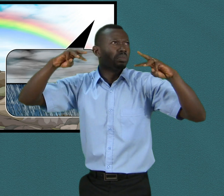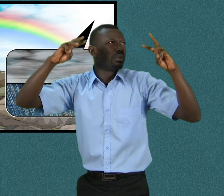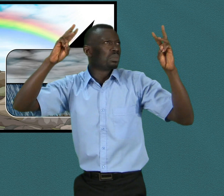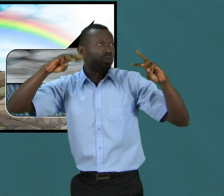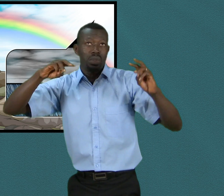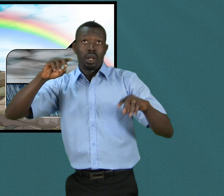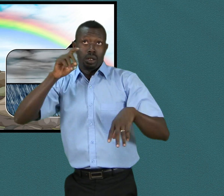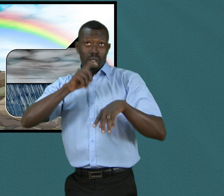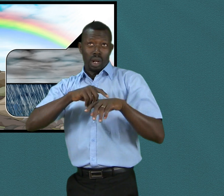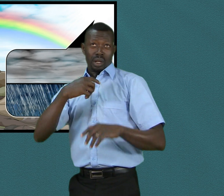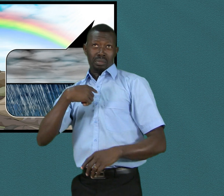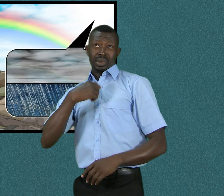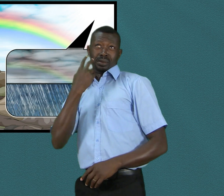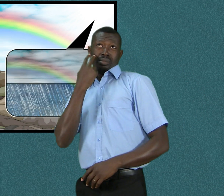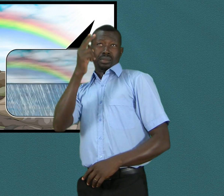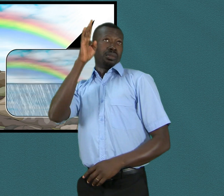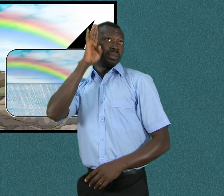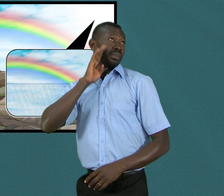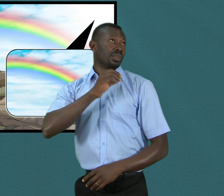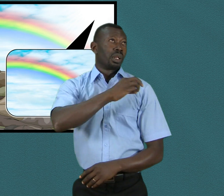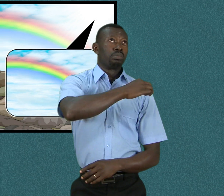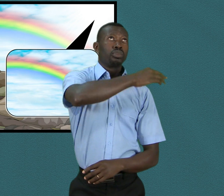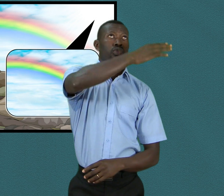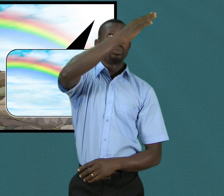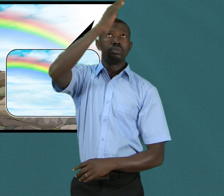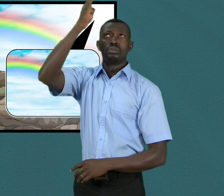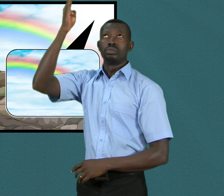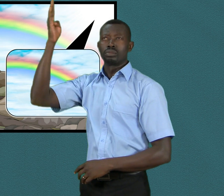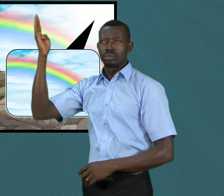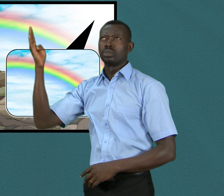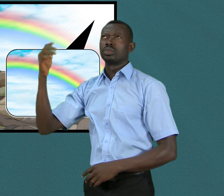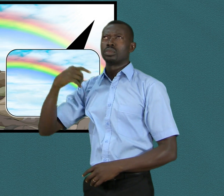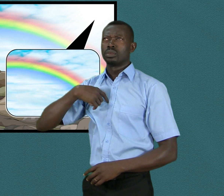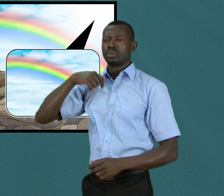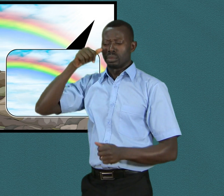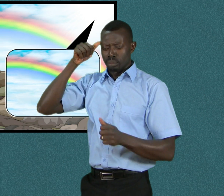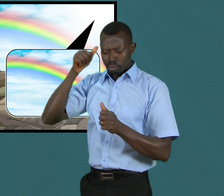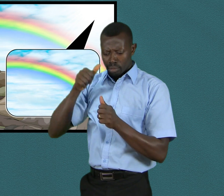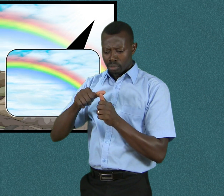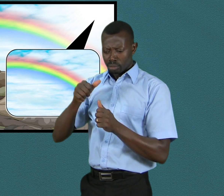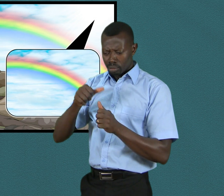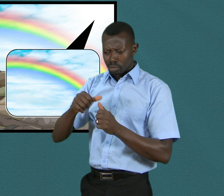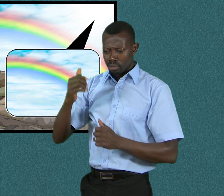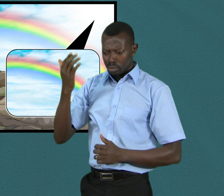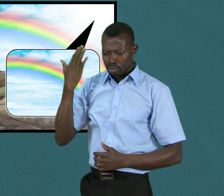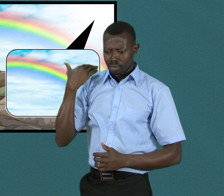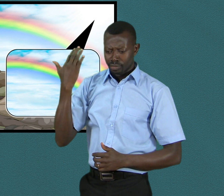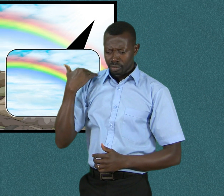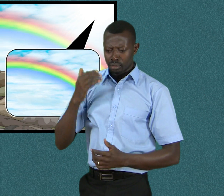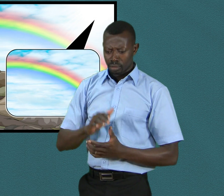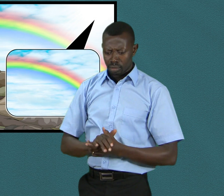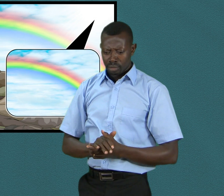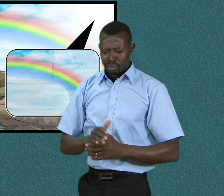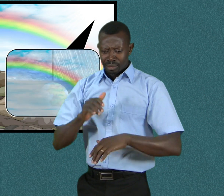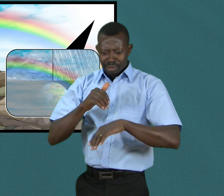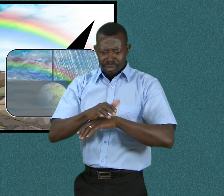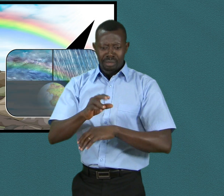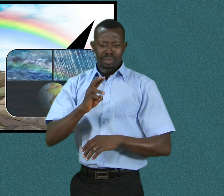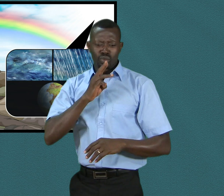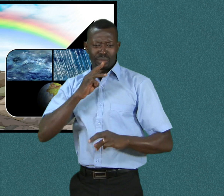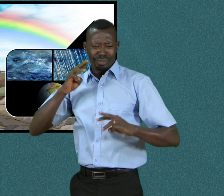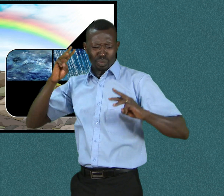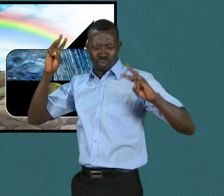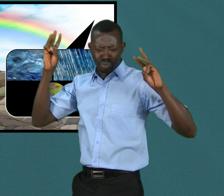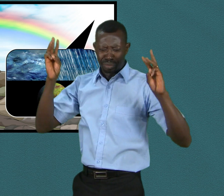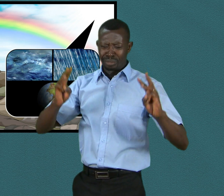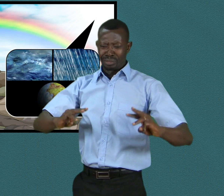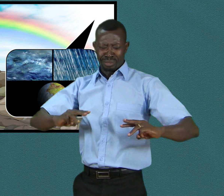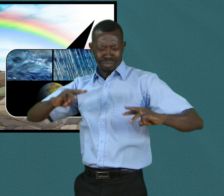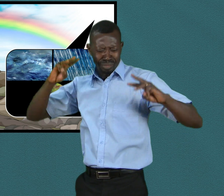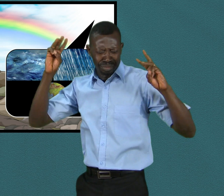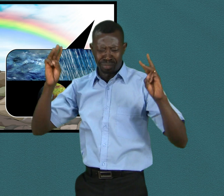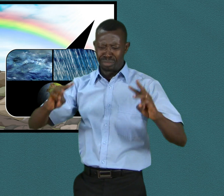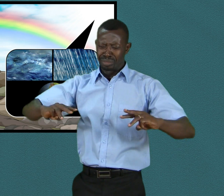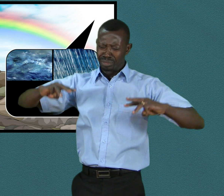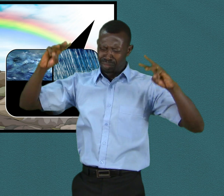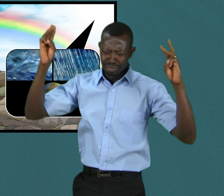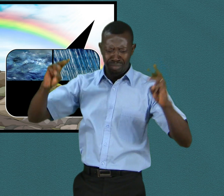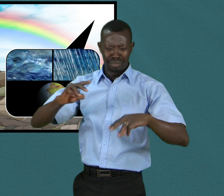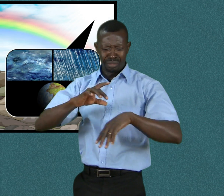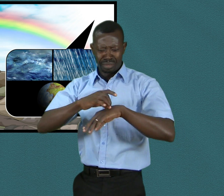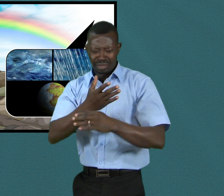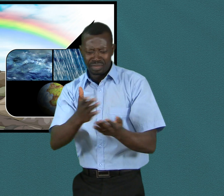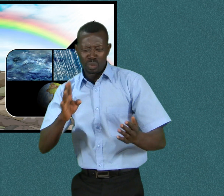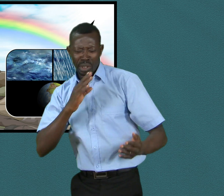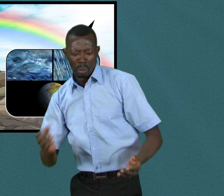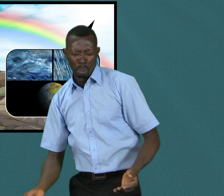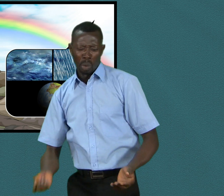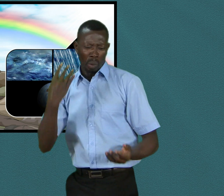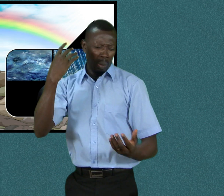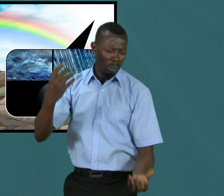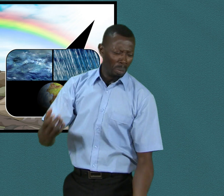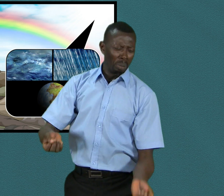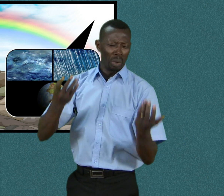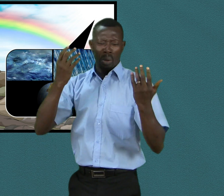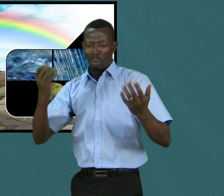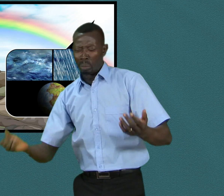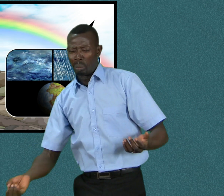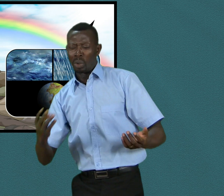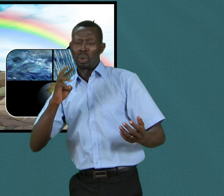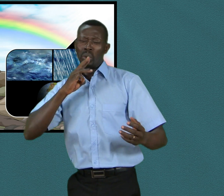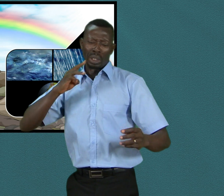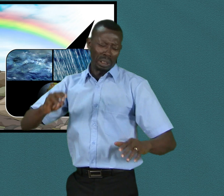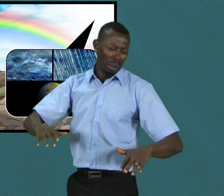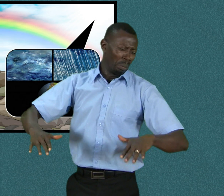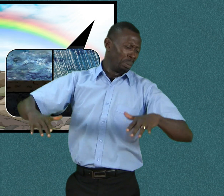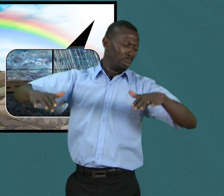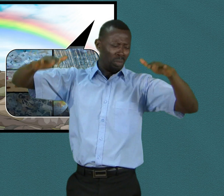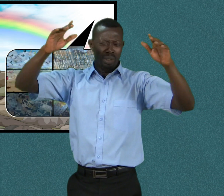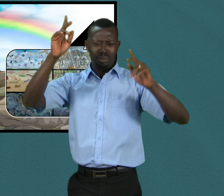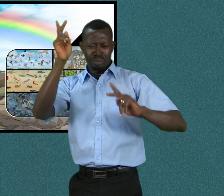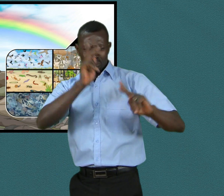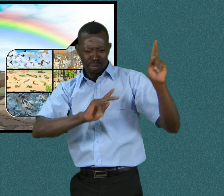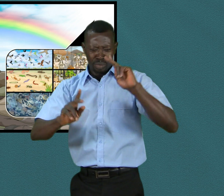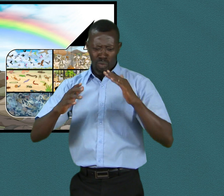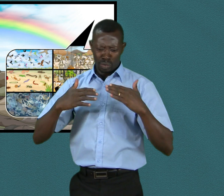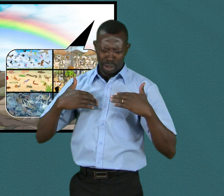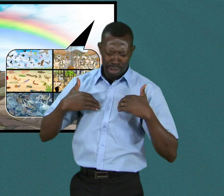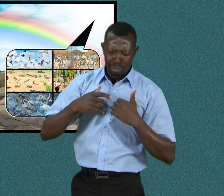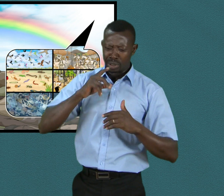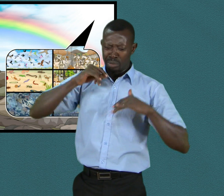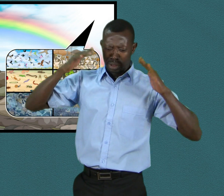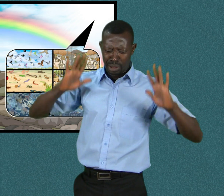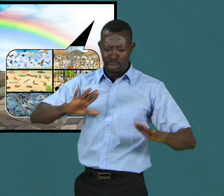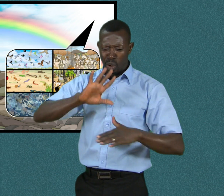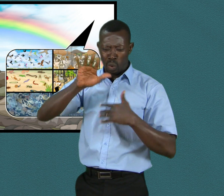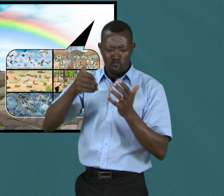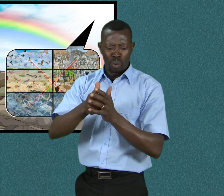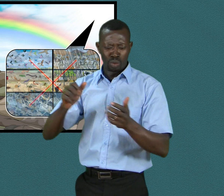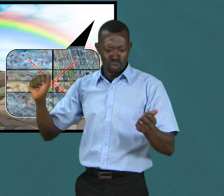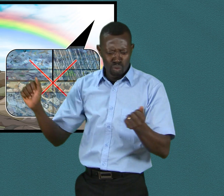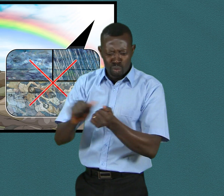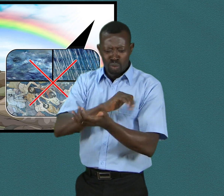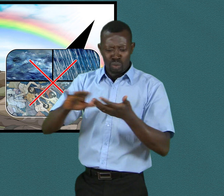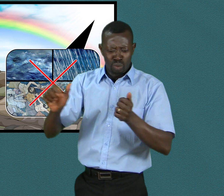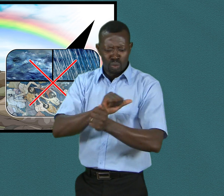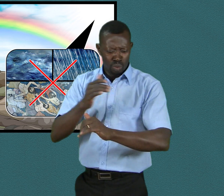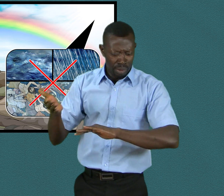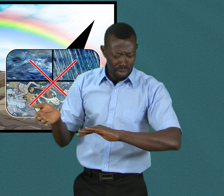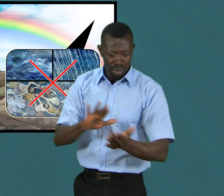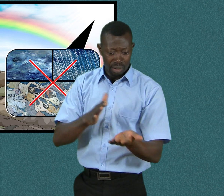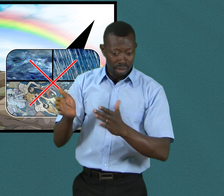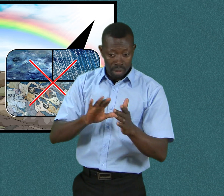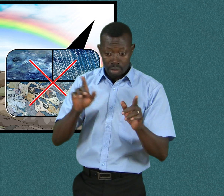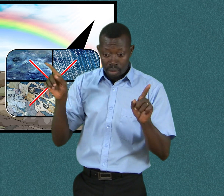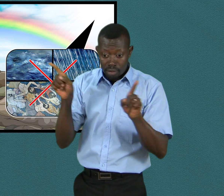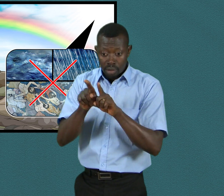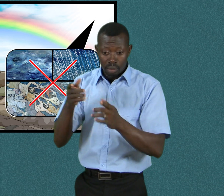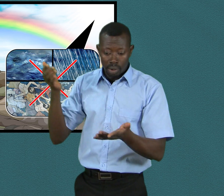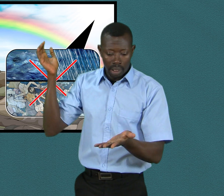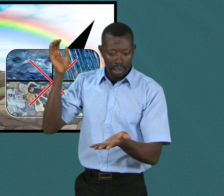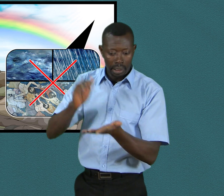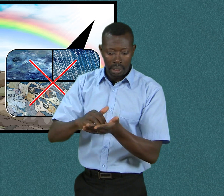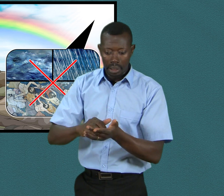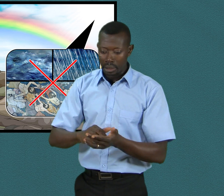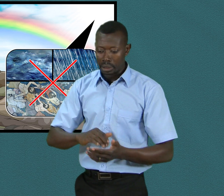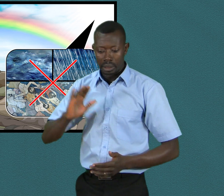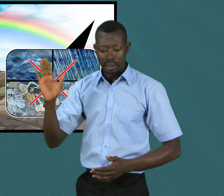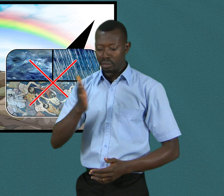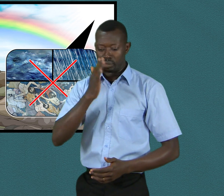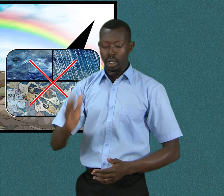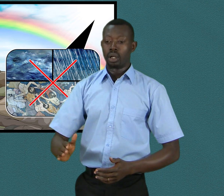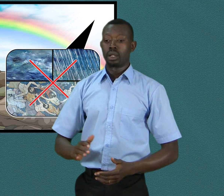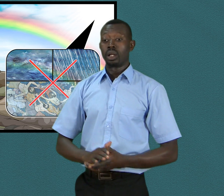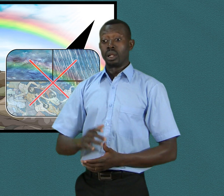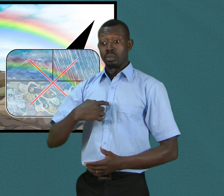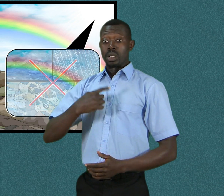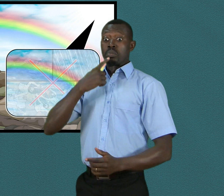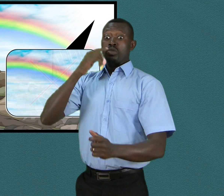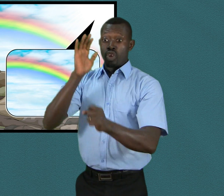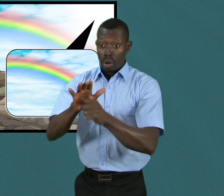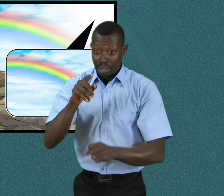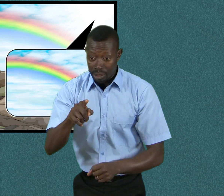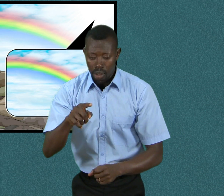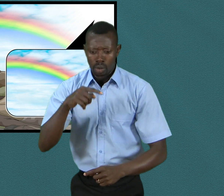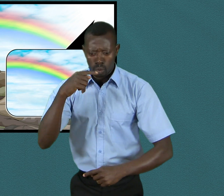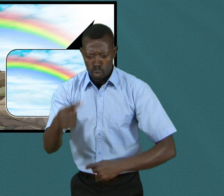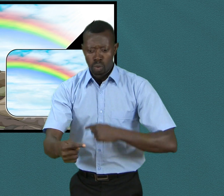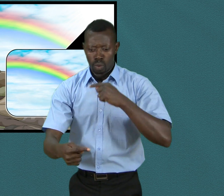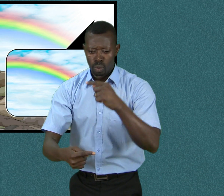And God said, “This is the sign of the covenant I am making between Me and you and every living creature with you, a covenant for all generations to come: I have set My rainbow in the clouds, and it will be a sign of the covenant between Me and the earth. Whenever I form clouds over the earth and the rainbow appears in the clouds, I will remember My covenant between Me and you and every living creature of every kind. Never again will the waters become a flood to destroy all life.